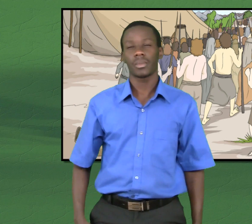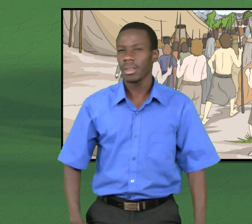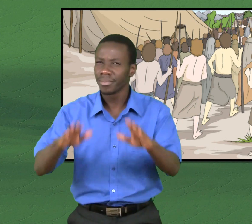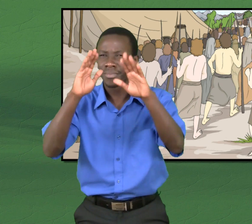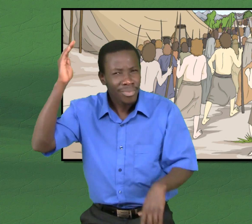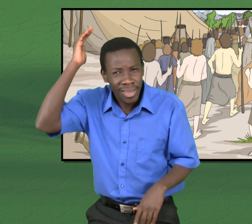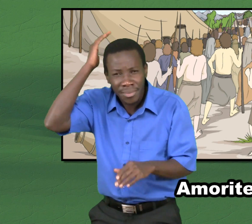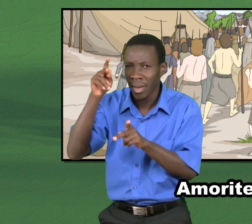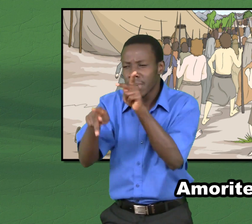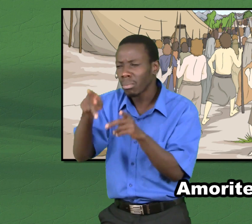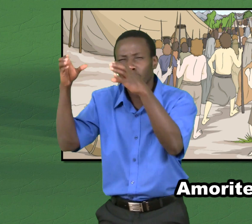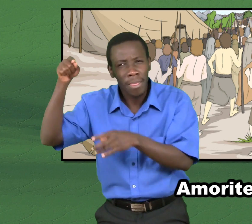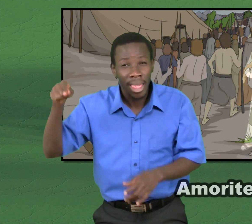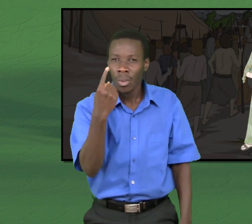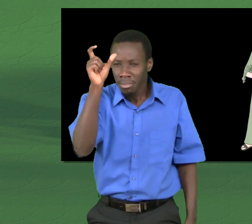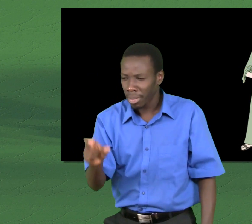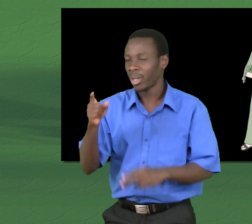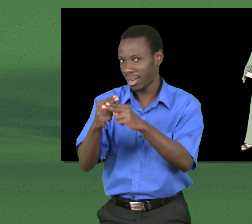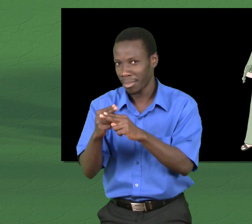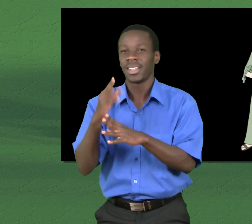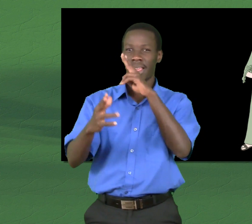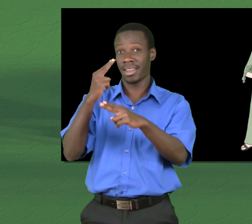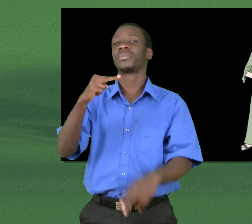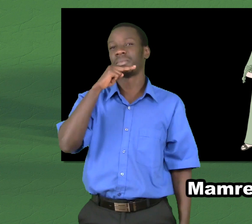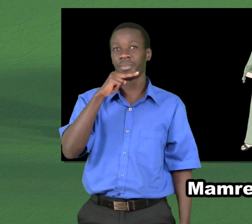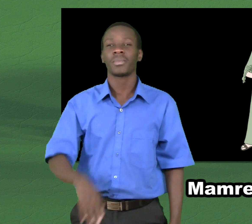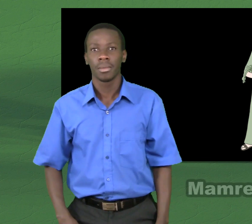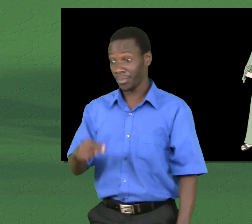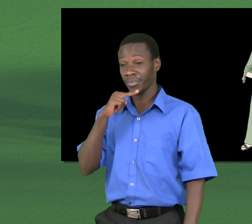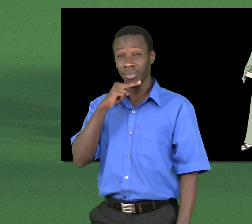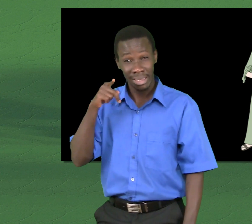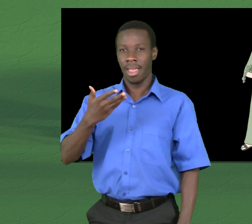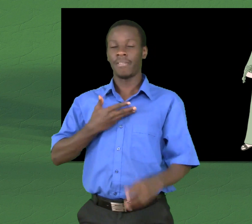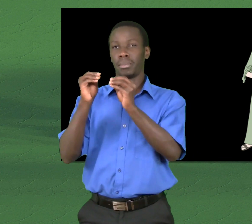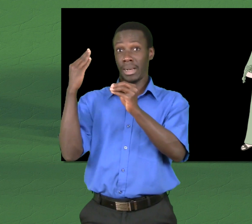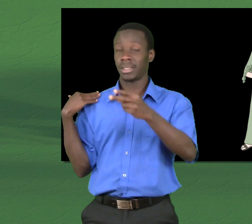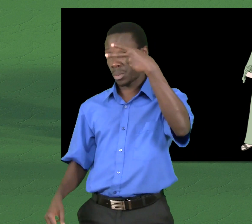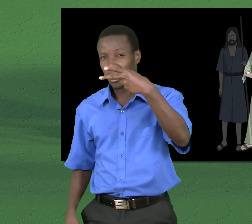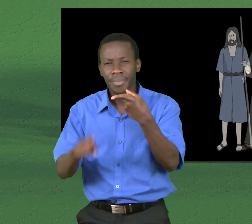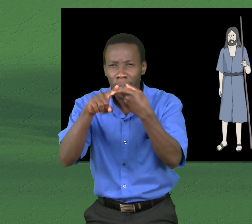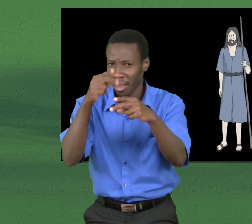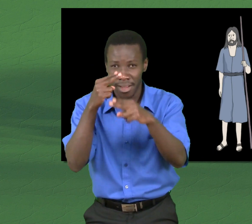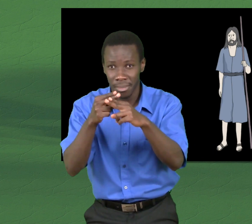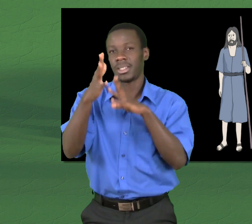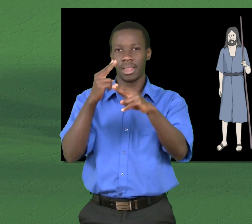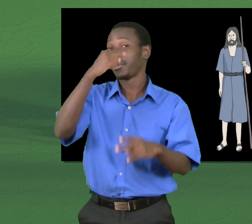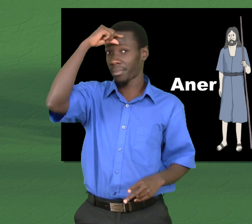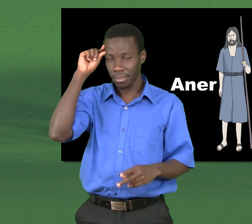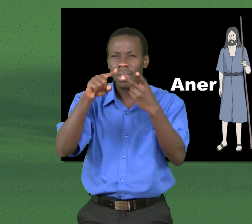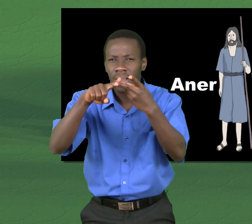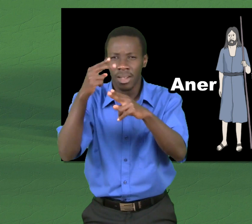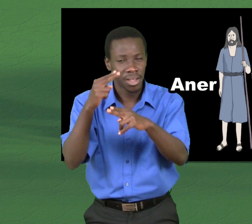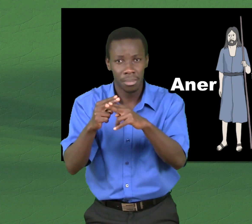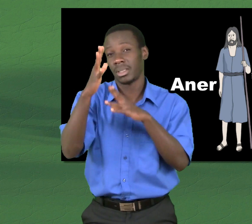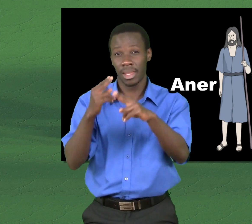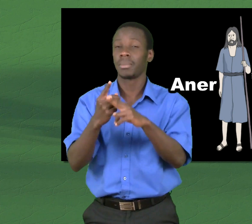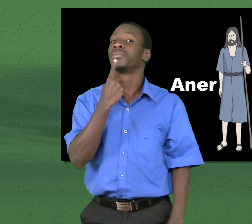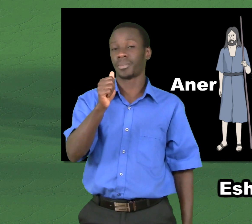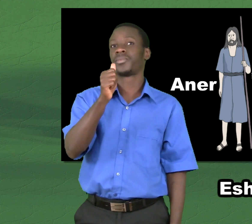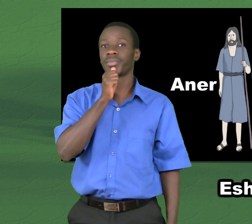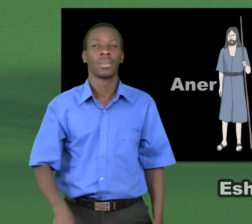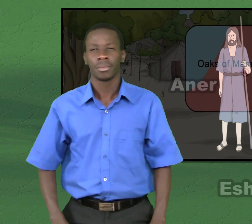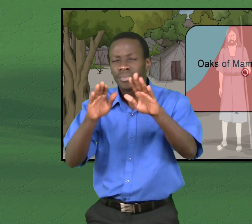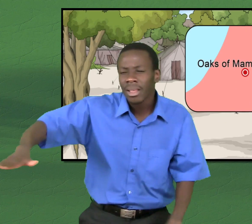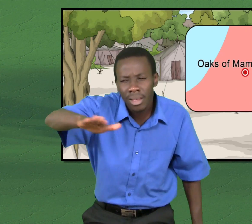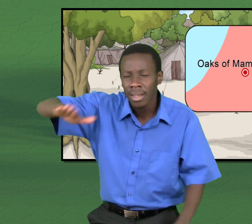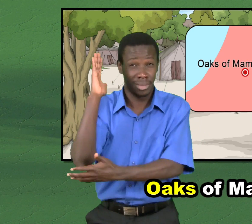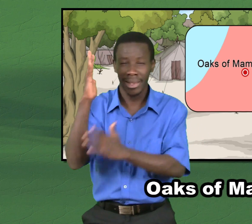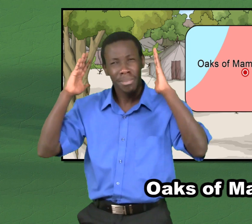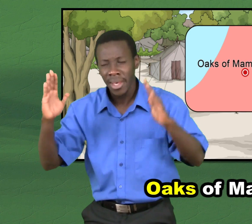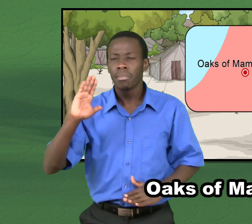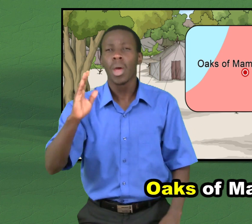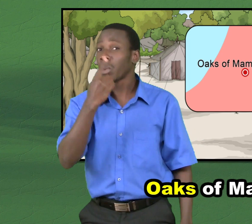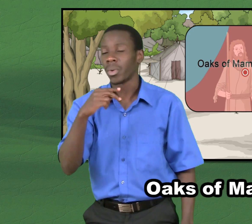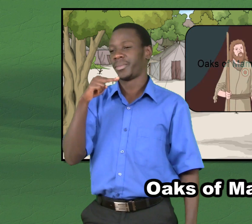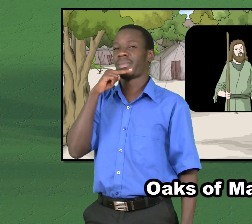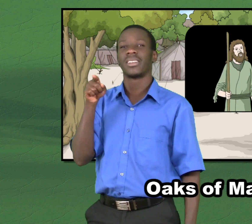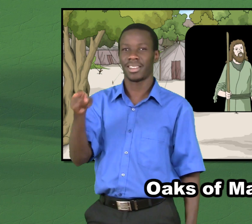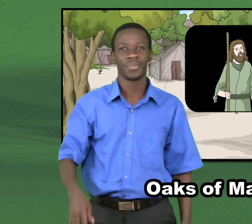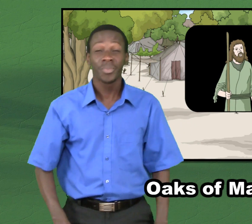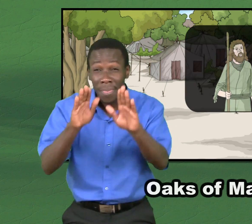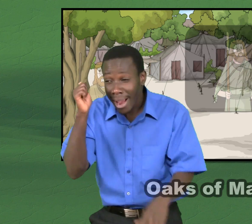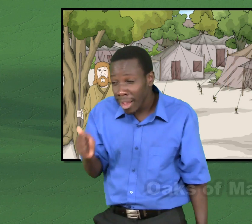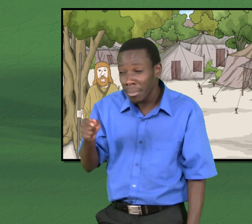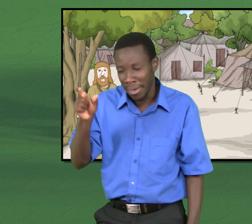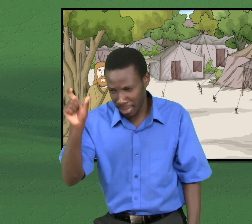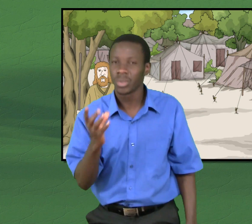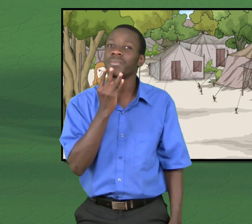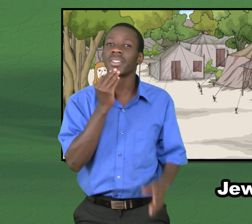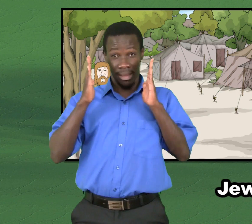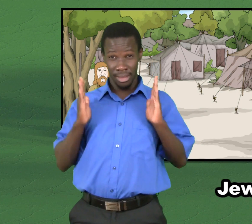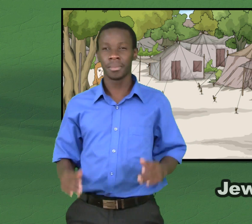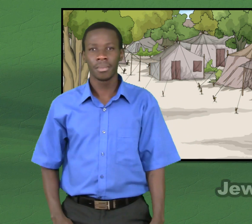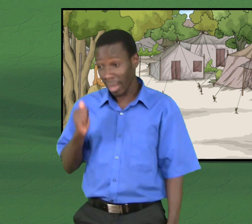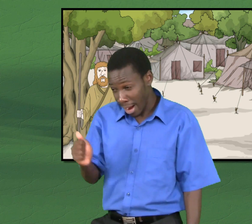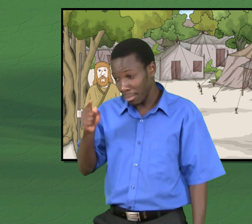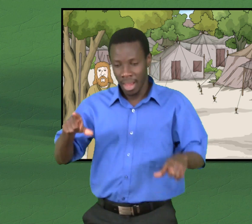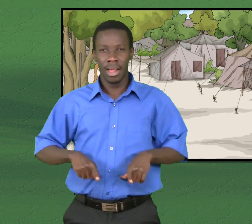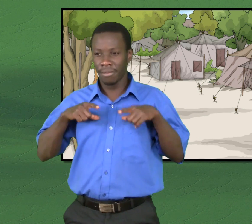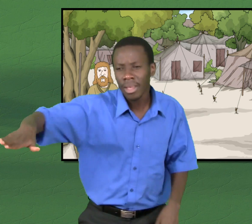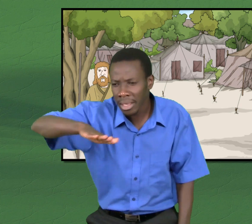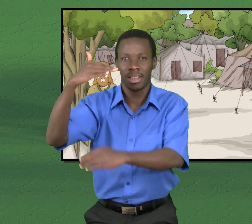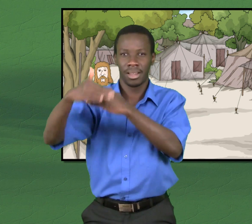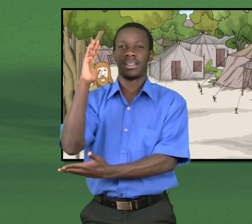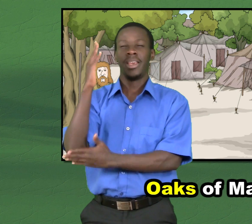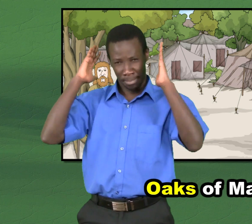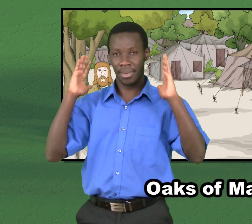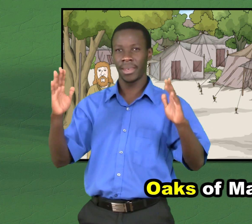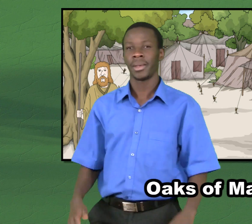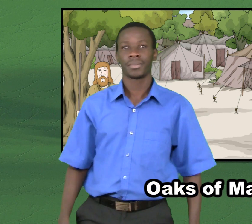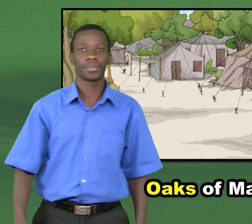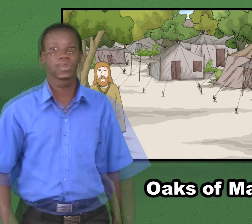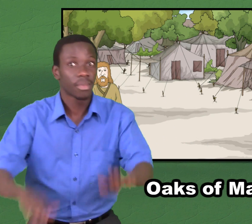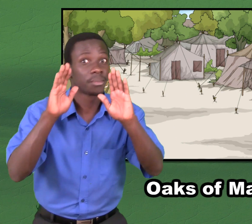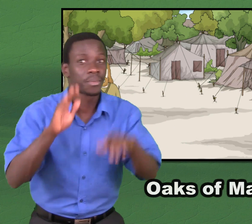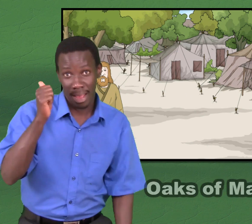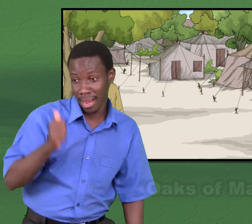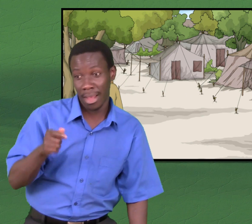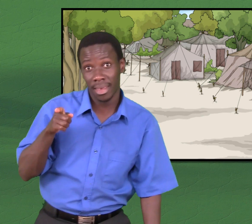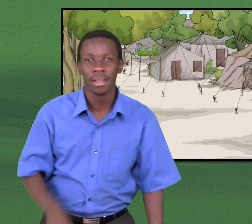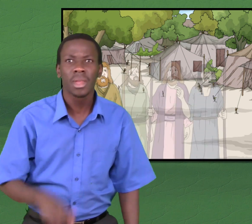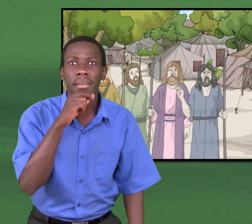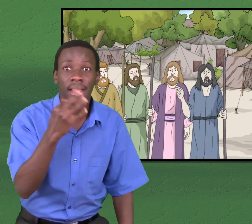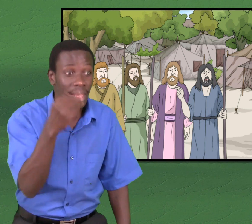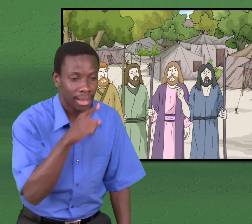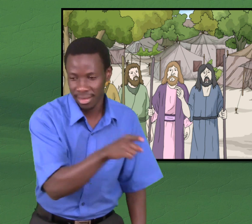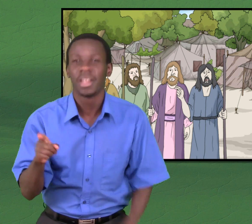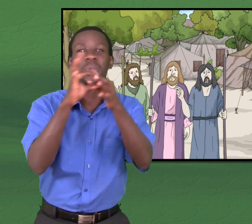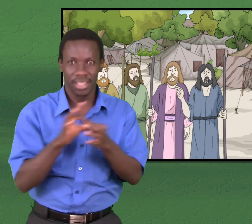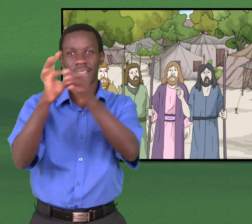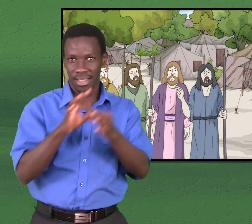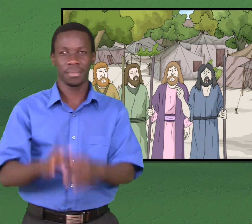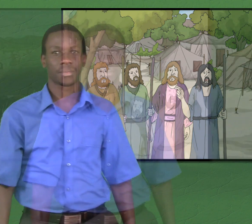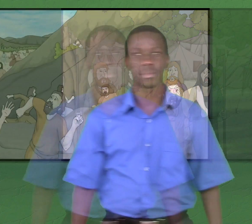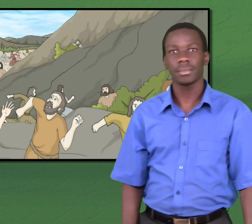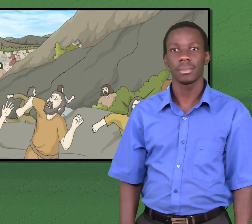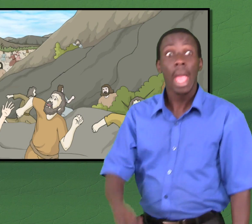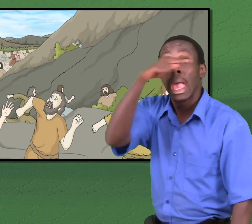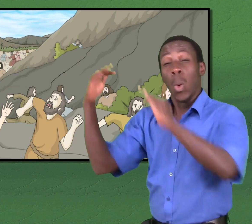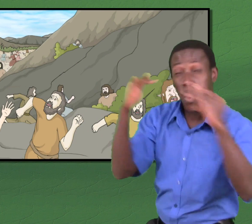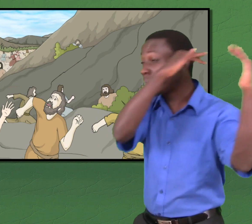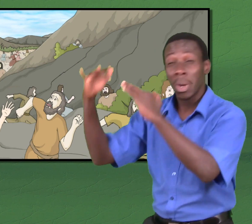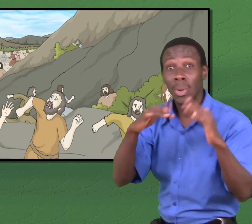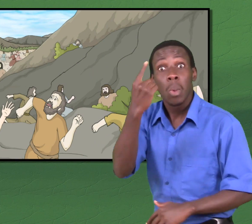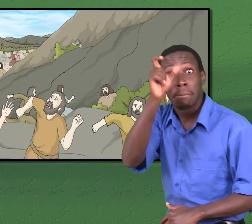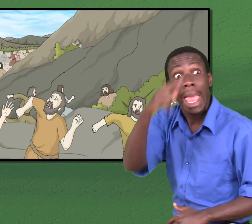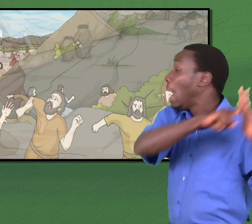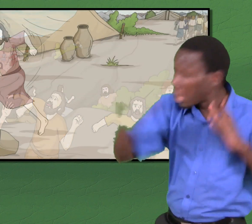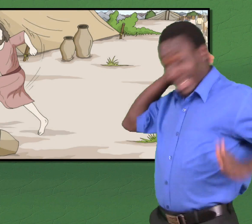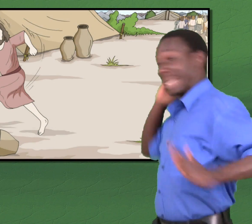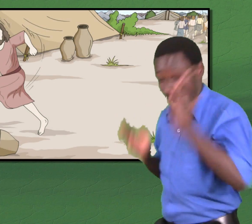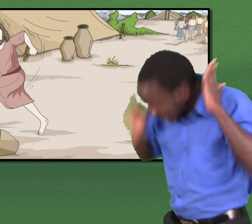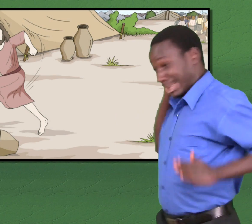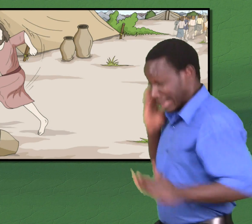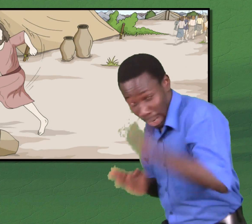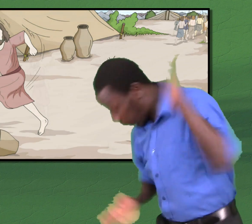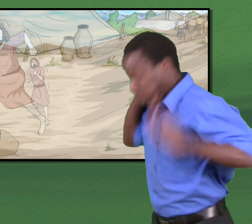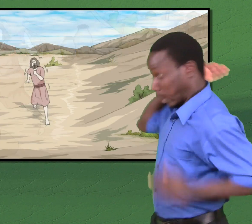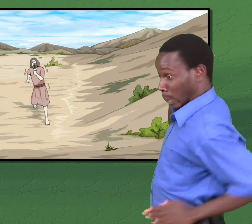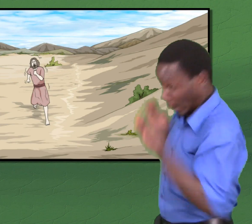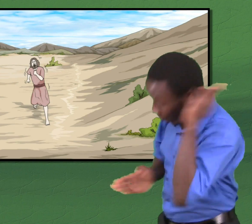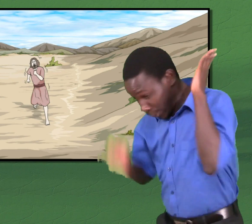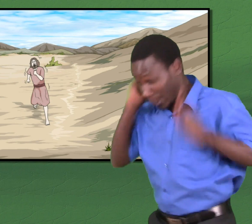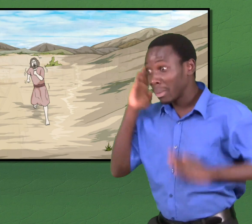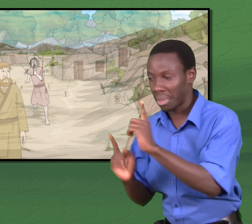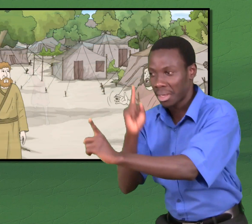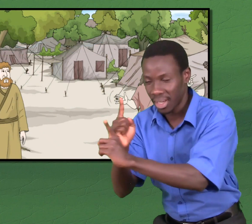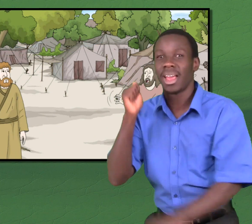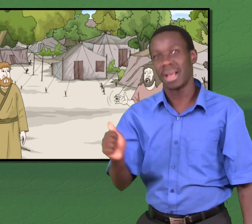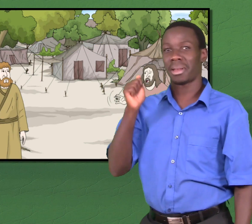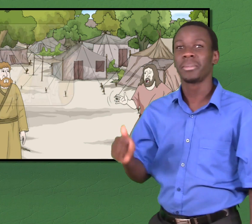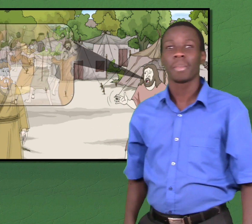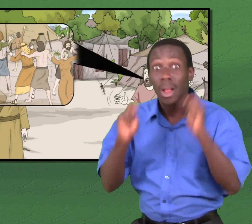Now Abram was living near the Oaks of Mamre the Amorite, a brother of Eshcol and Aner, all of whom were bound by treaty to Abram.